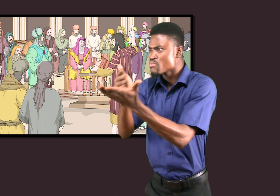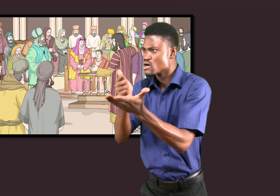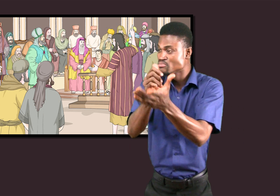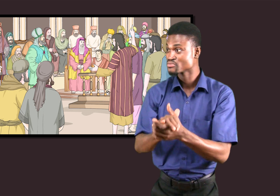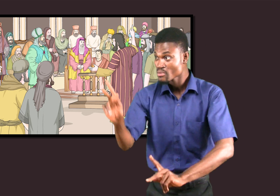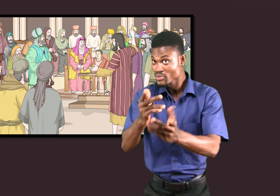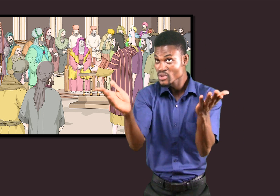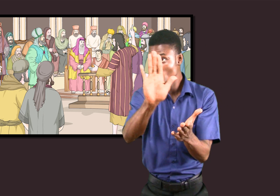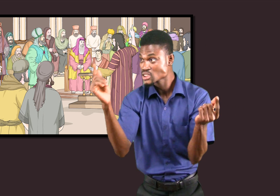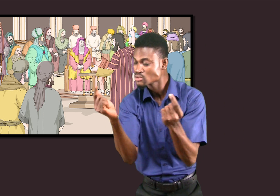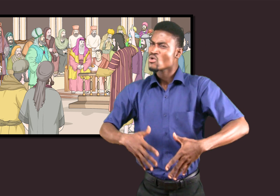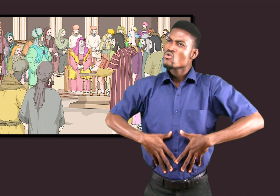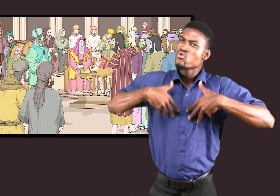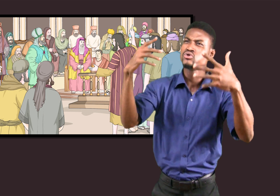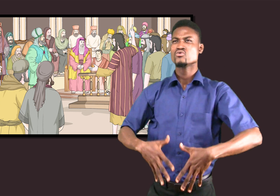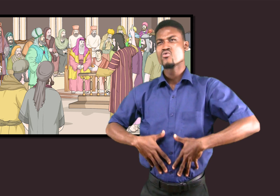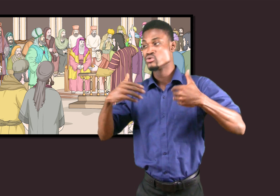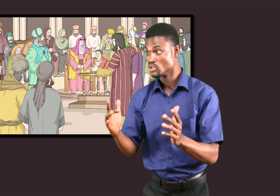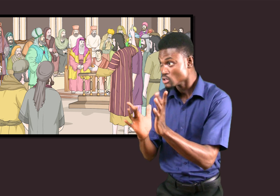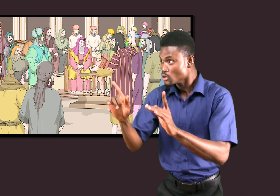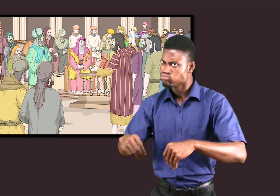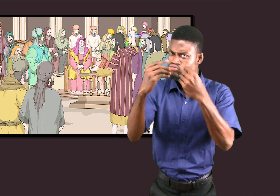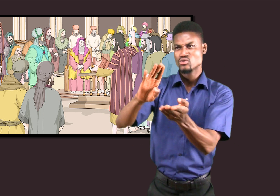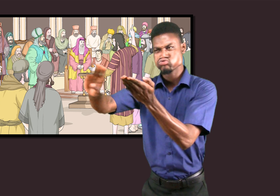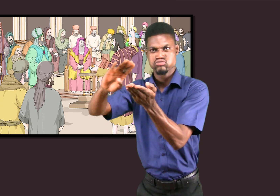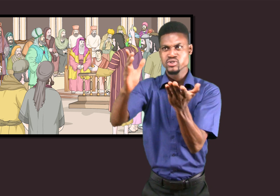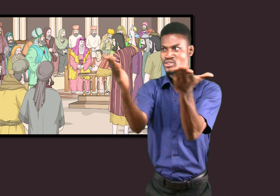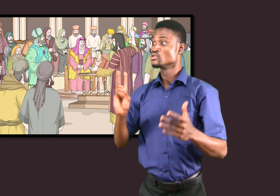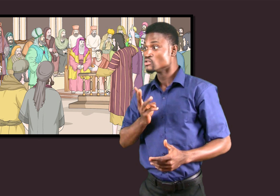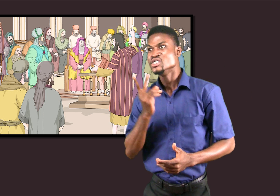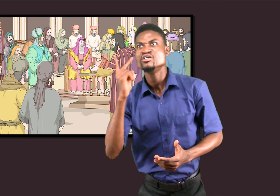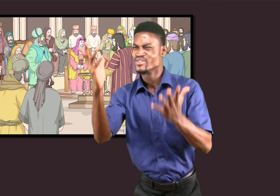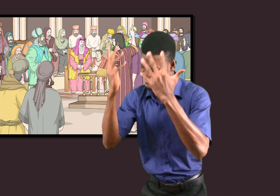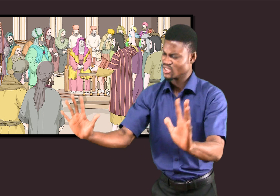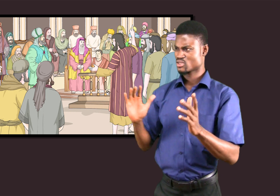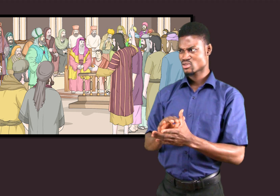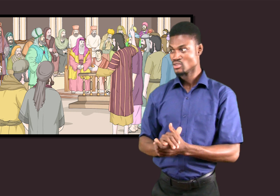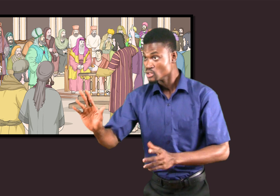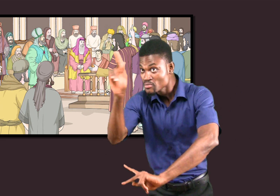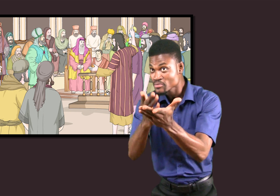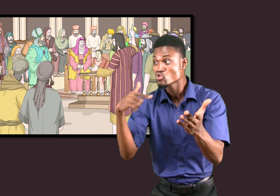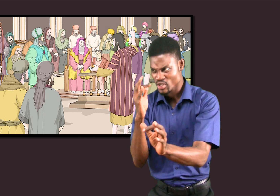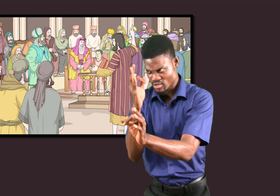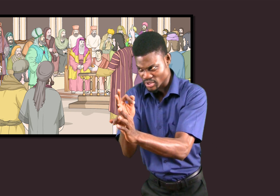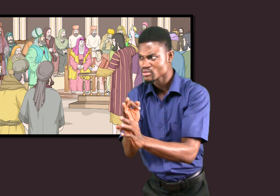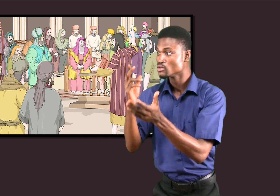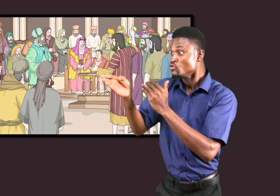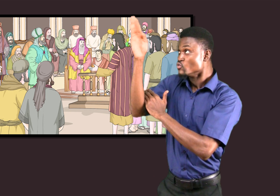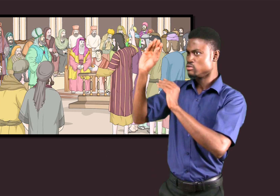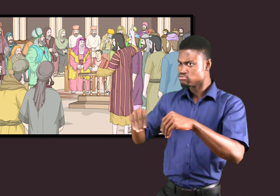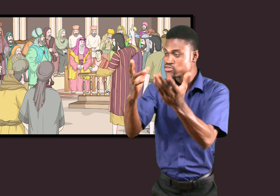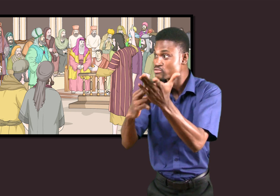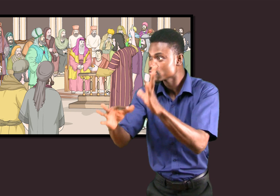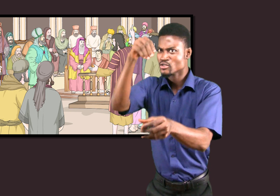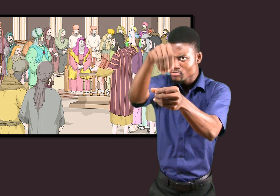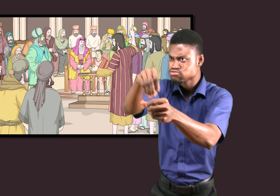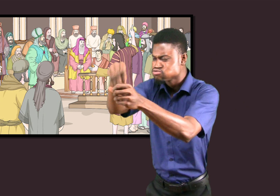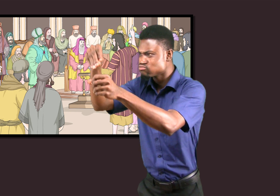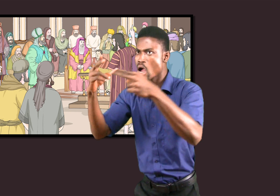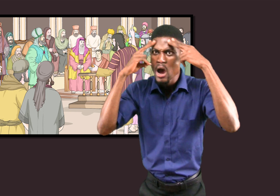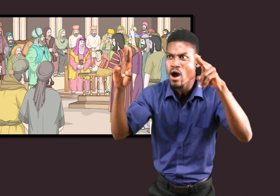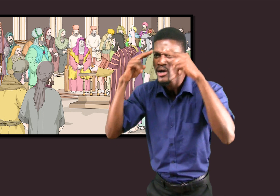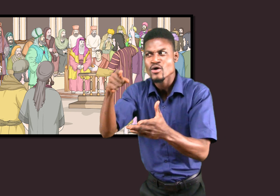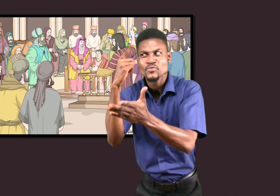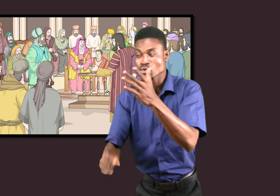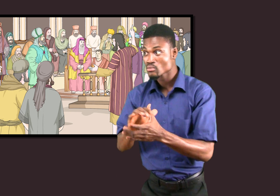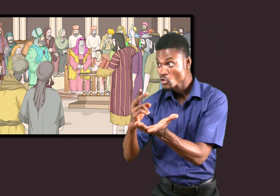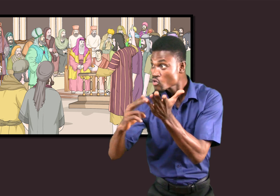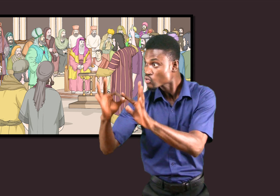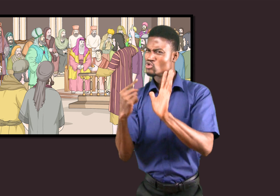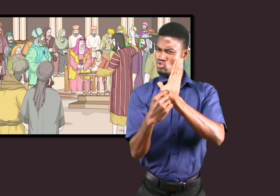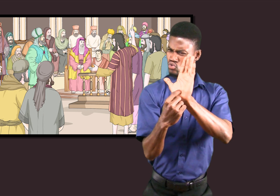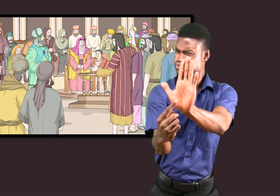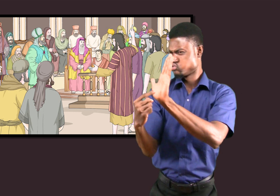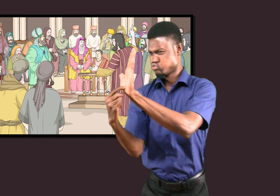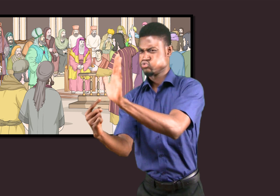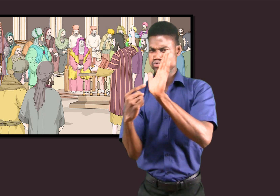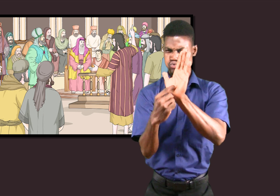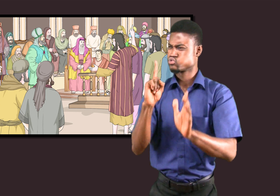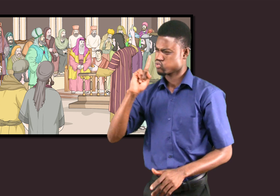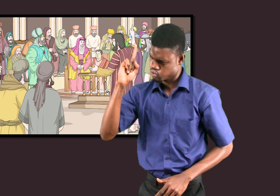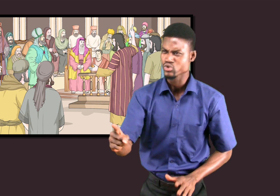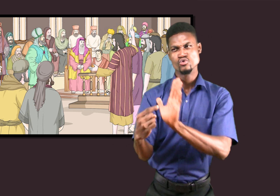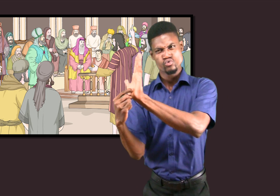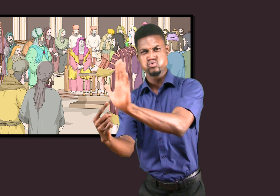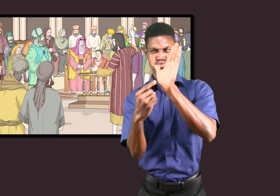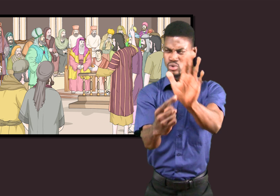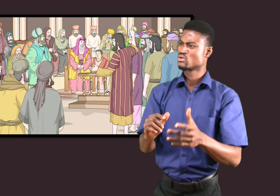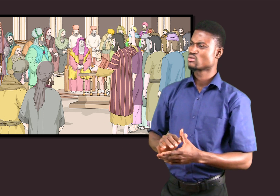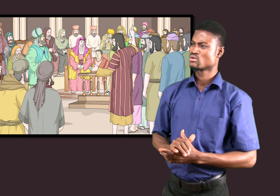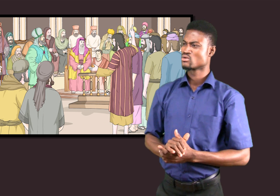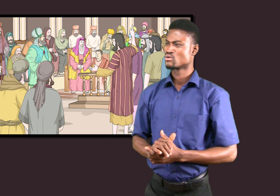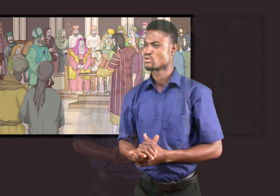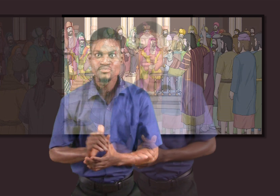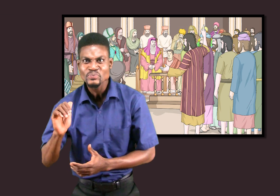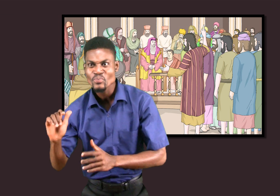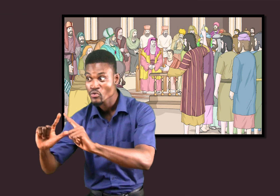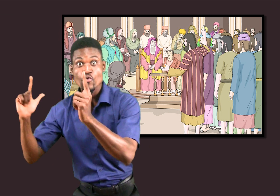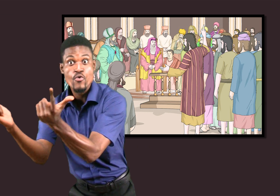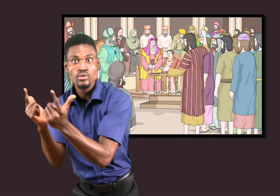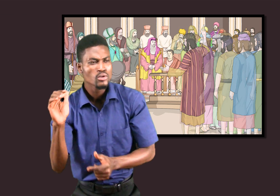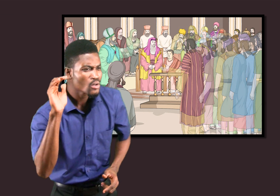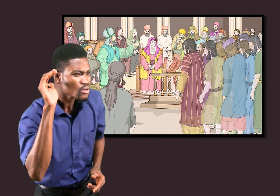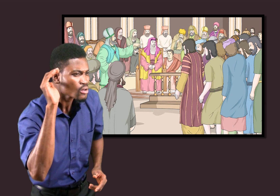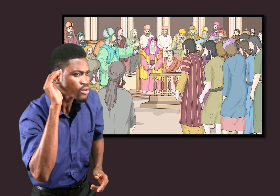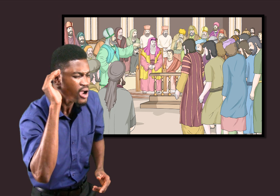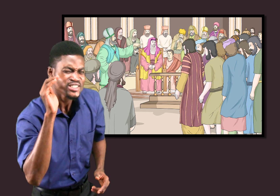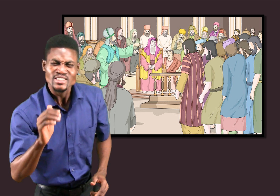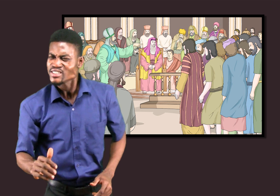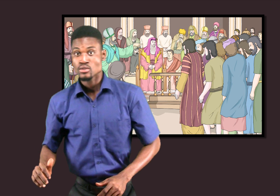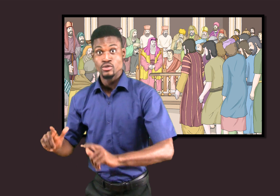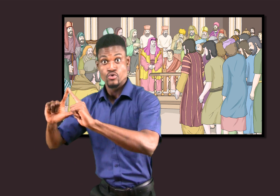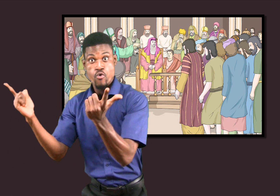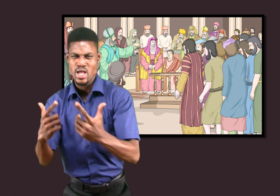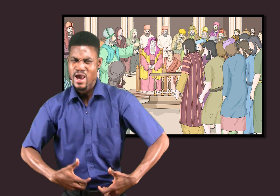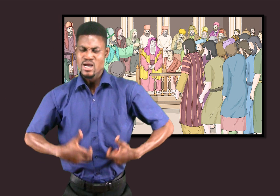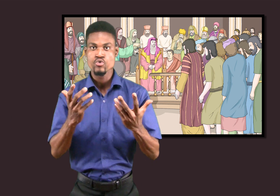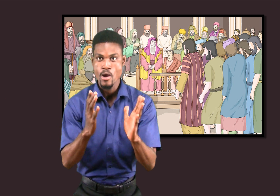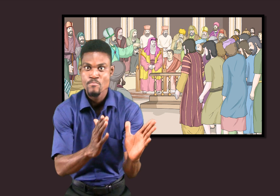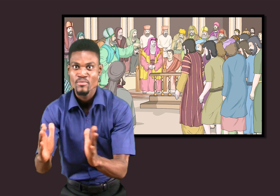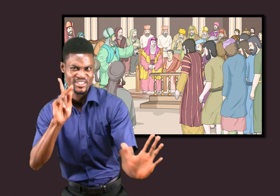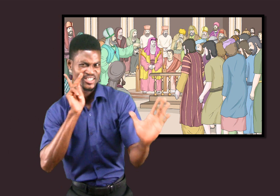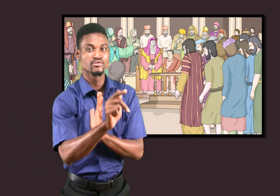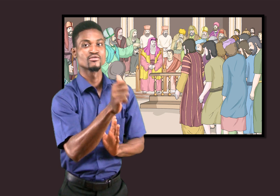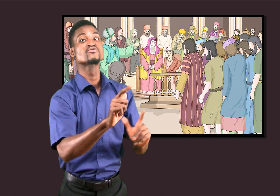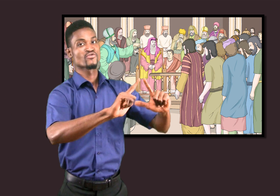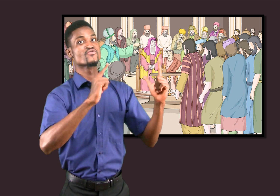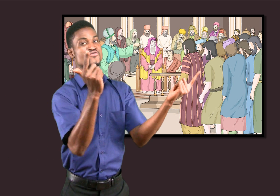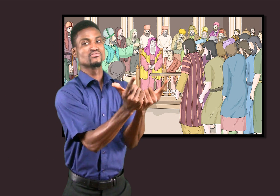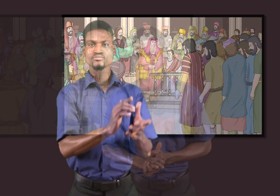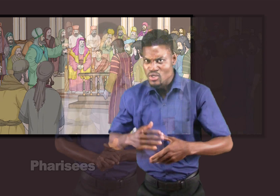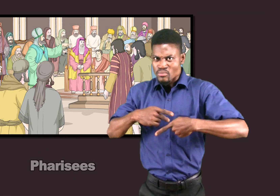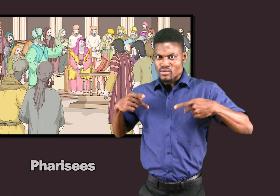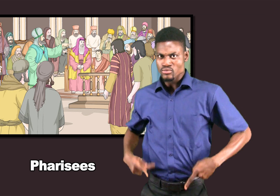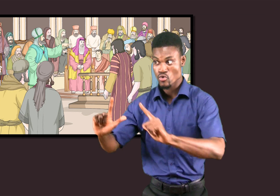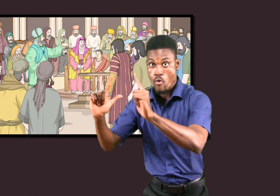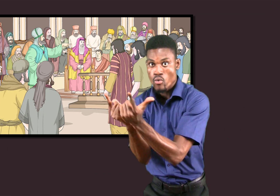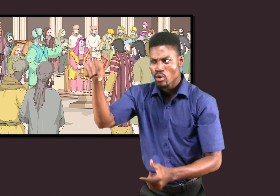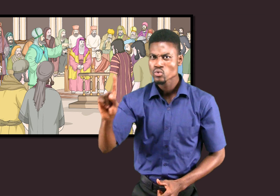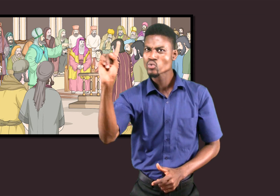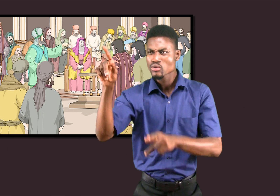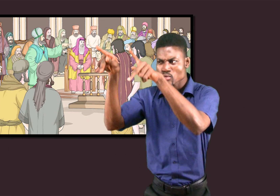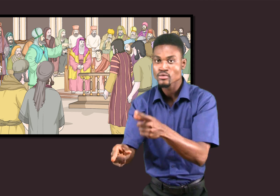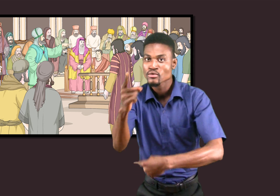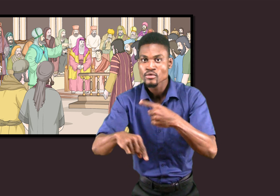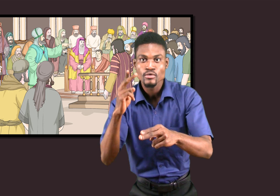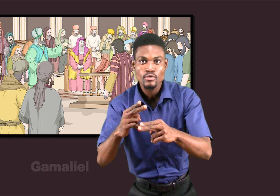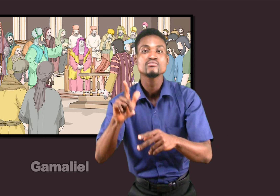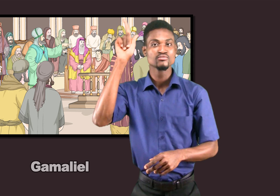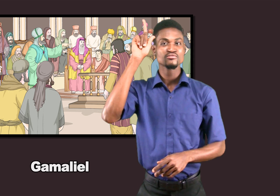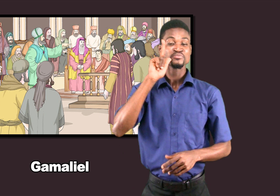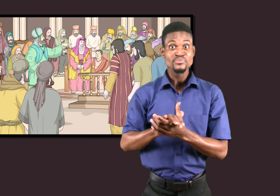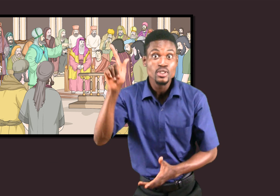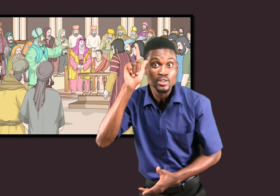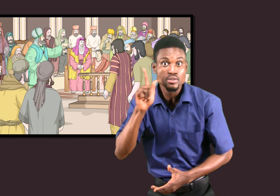We are witnesses of these things, and so is the Holy Spirit, whom God has given to those who obey Him.” When the Council members heard this, they were enraged, and they resolved to put the apostles to death.